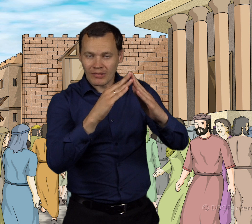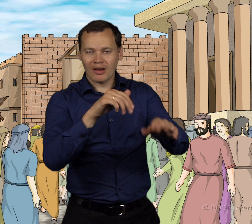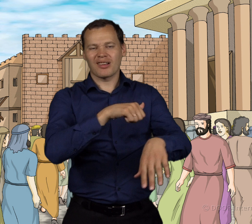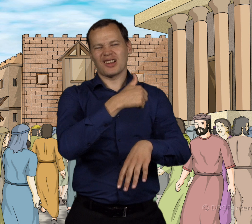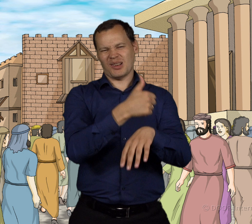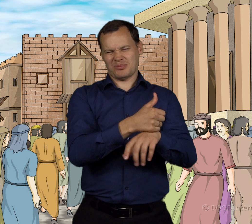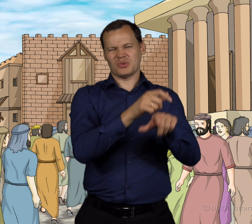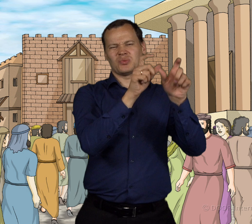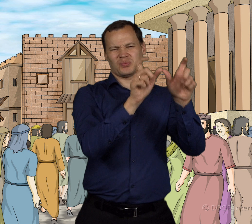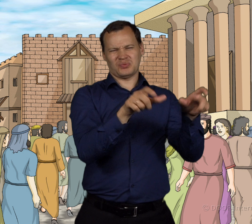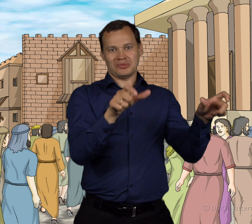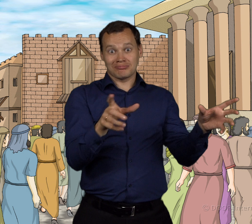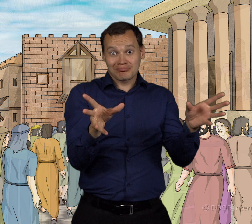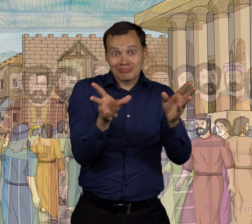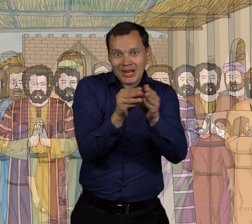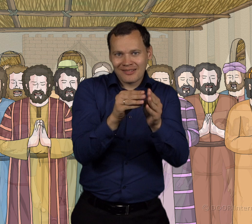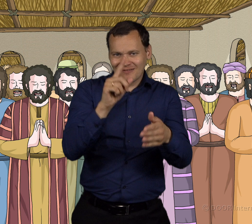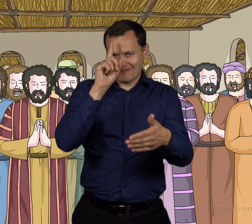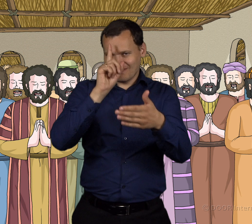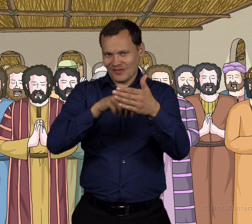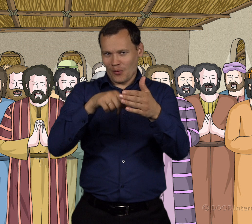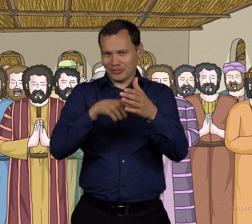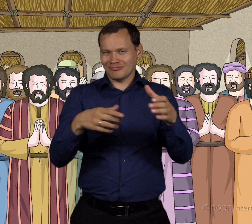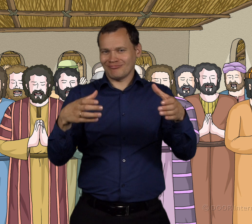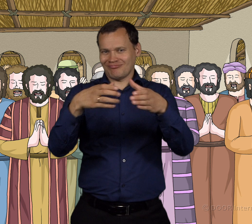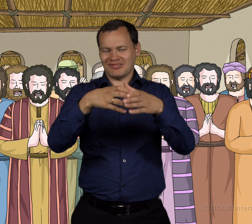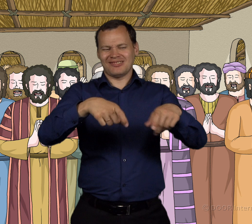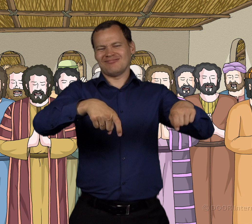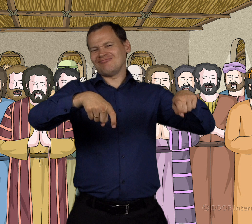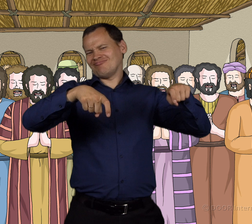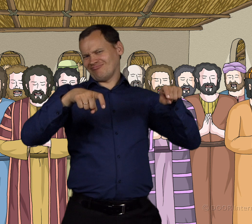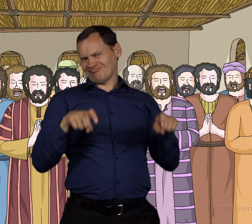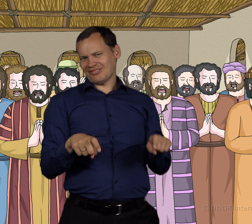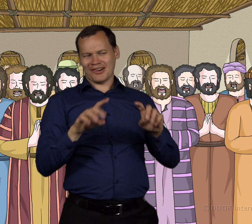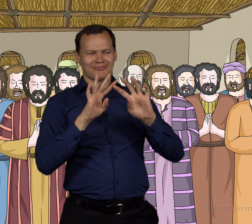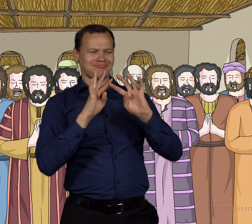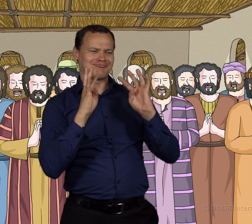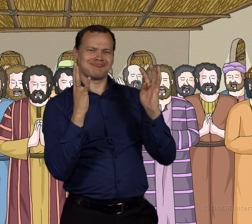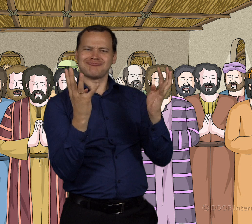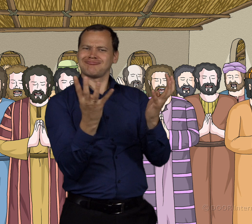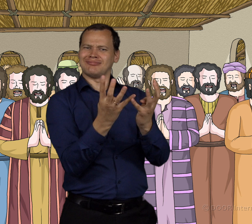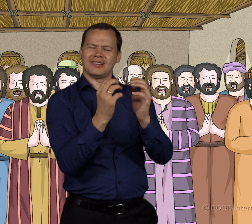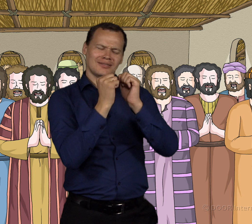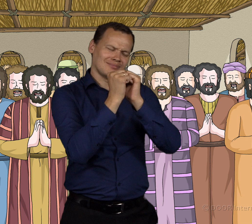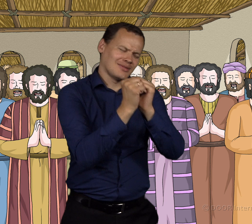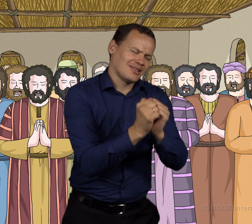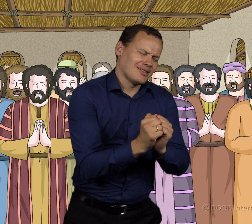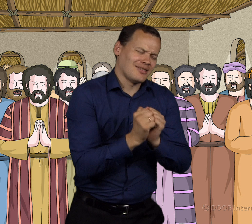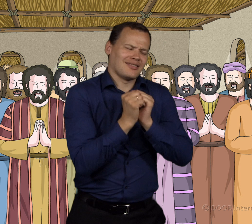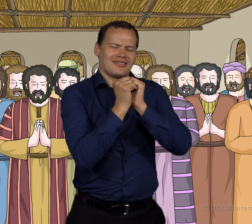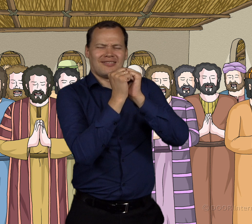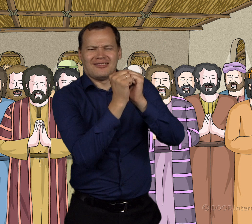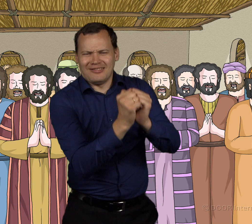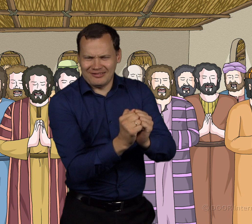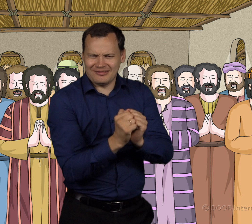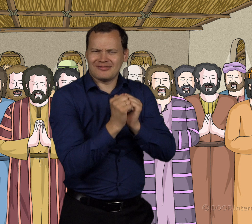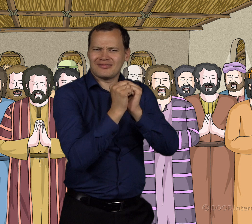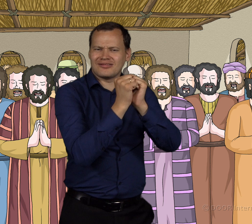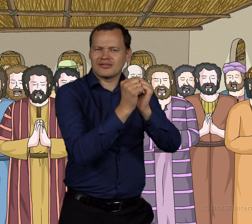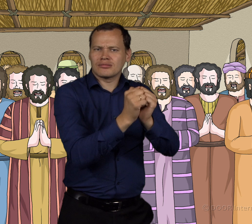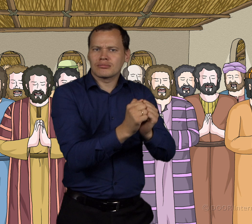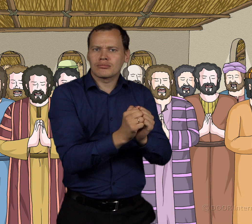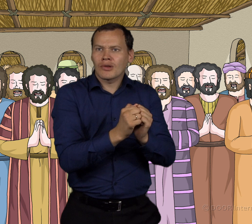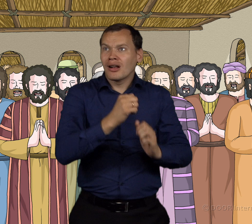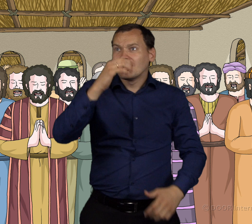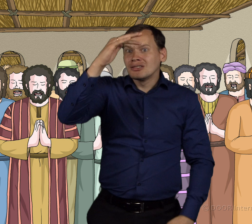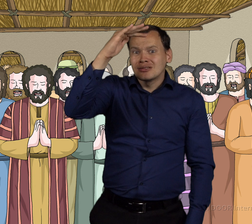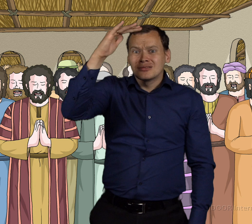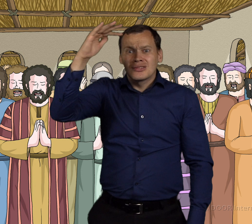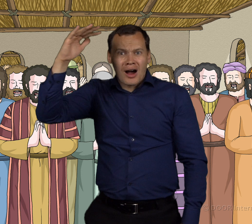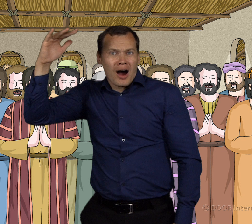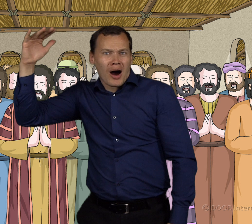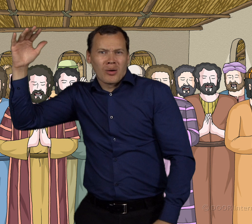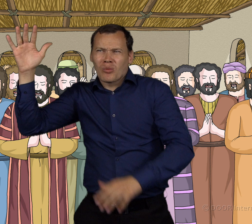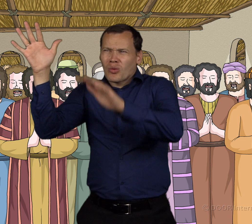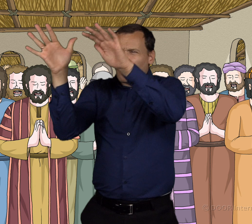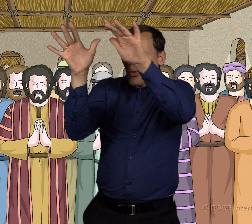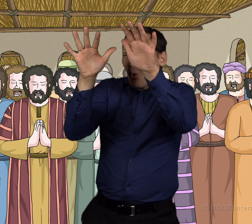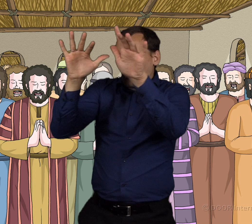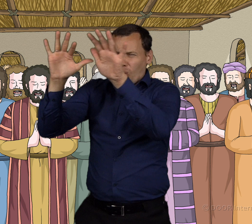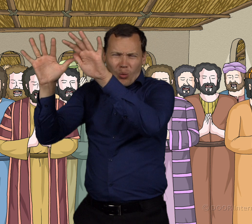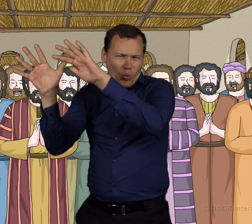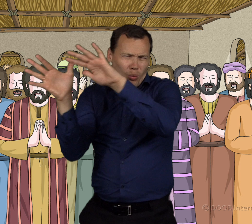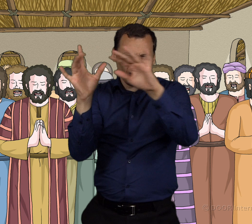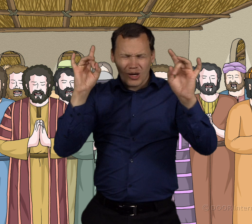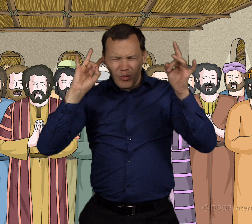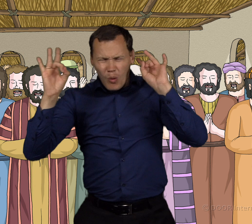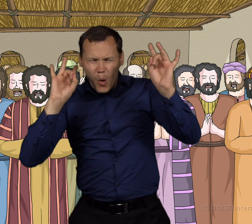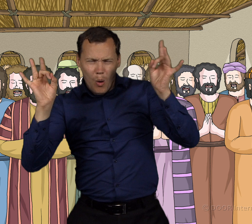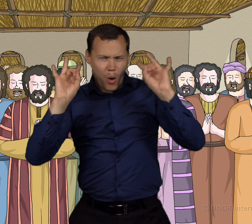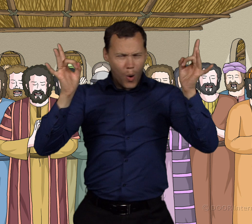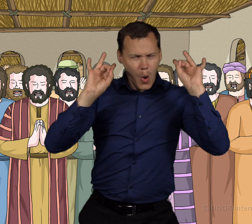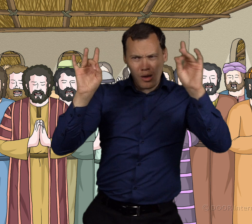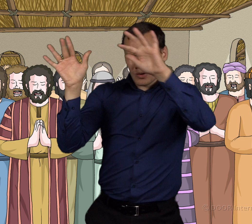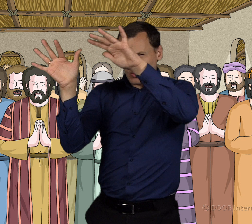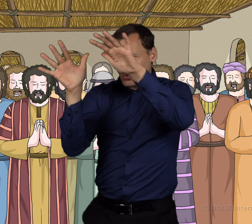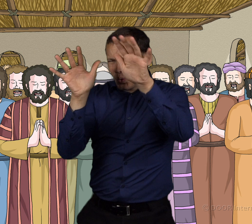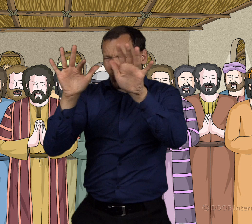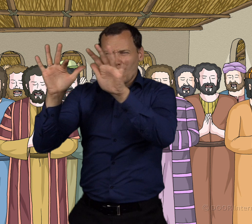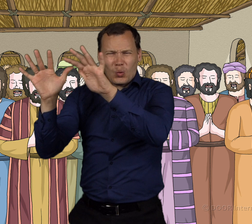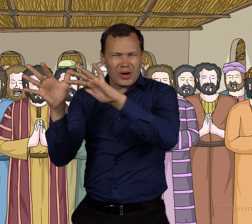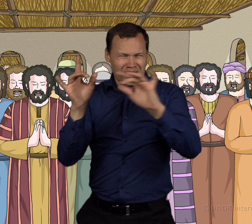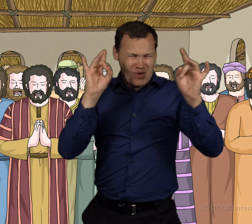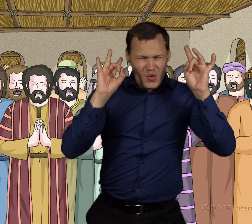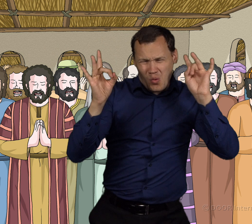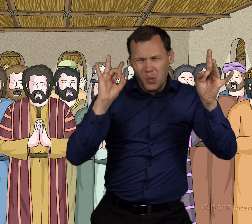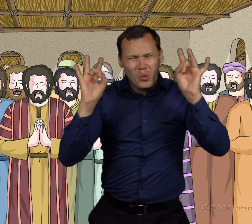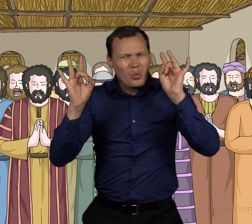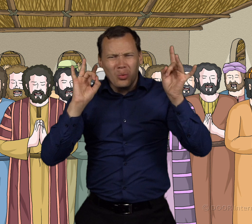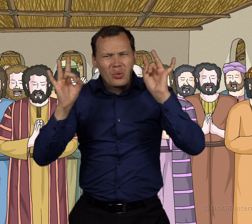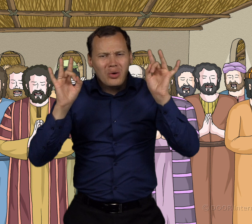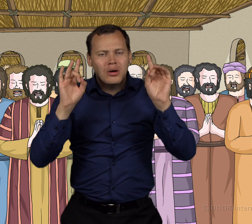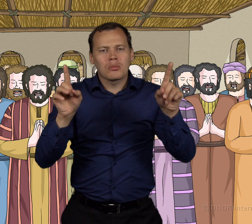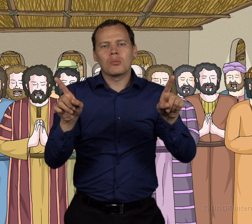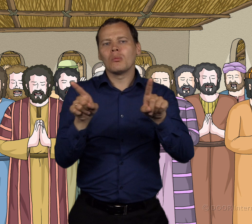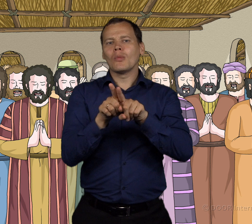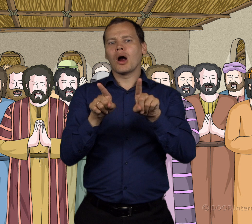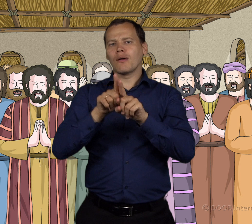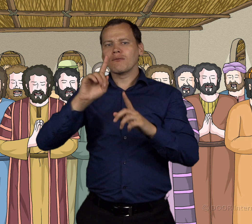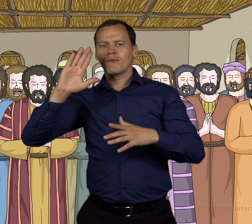When the day of Pentecost came, they were all together in one place.